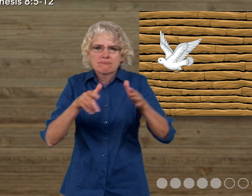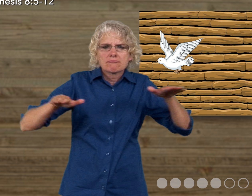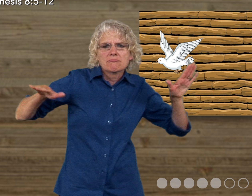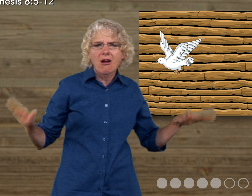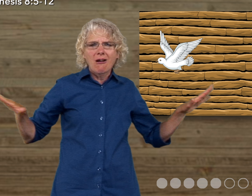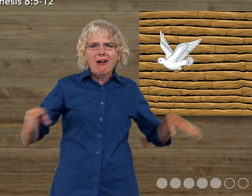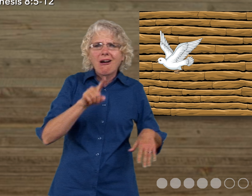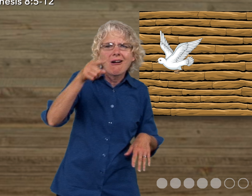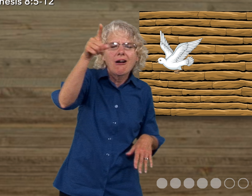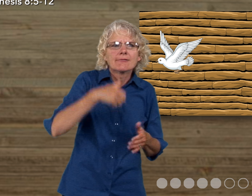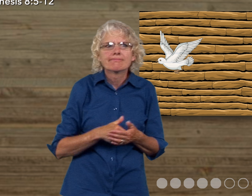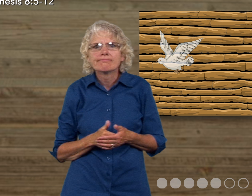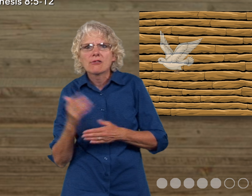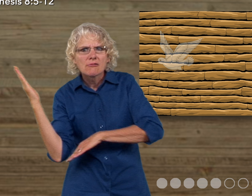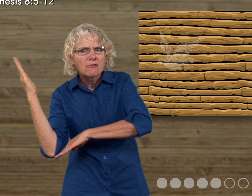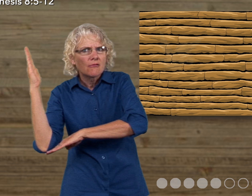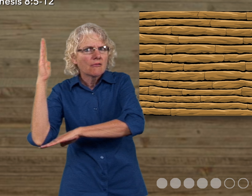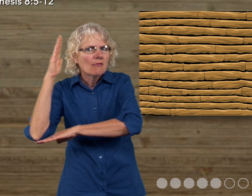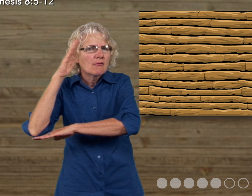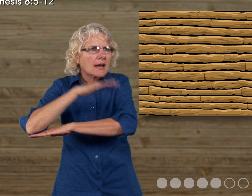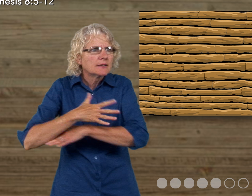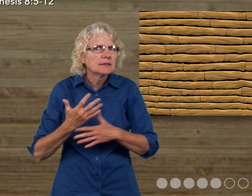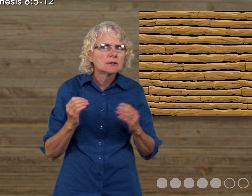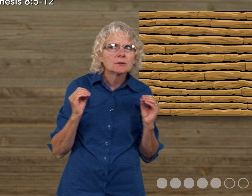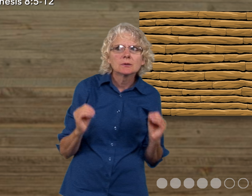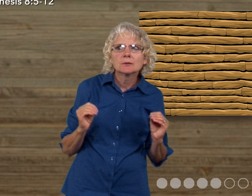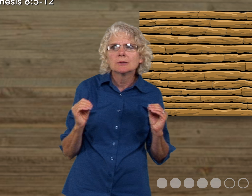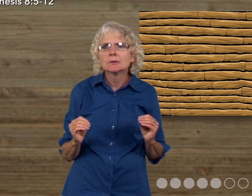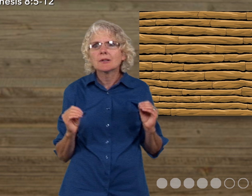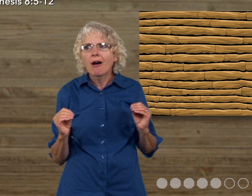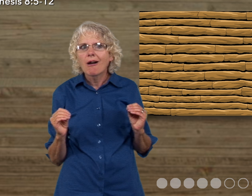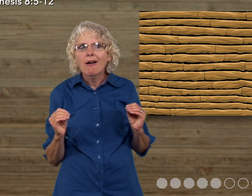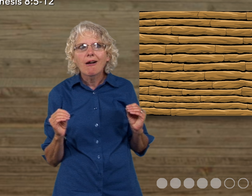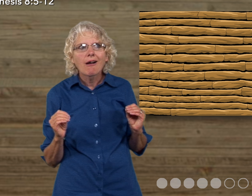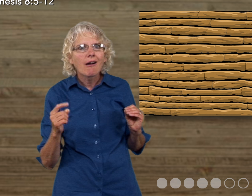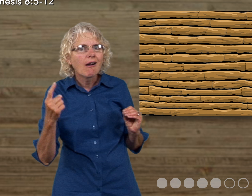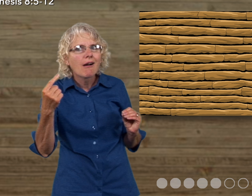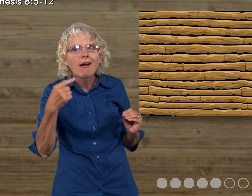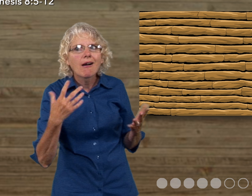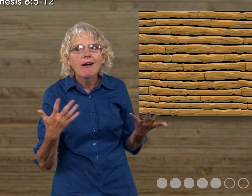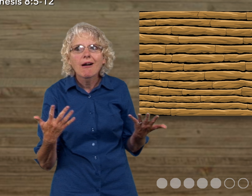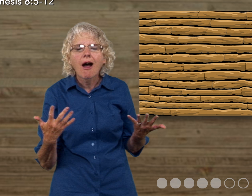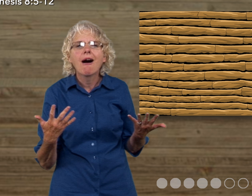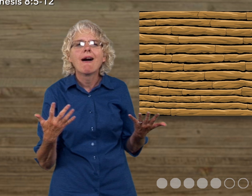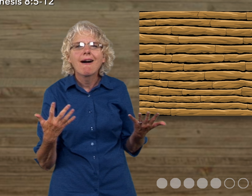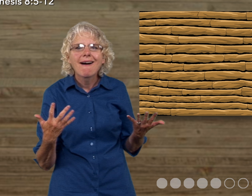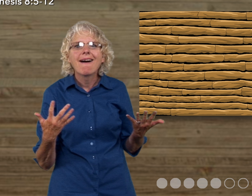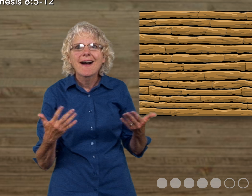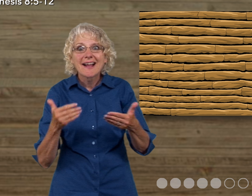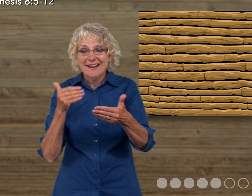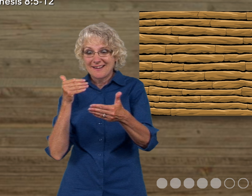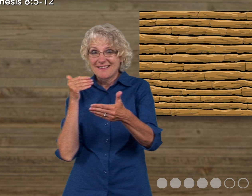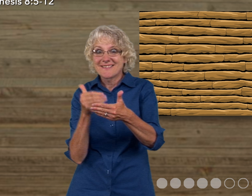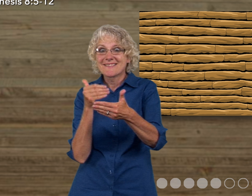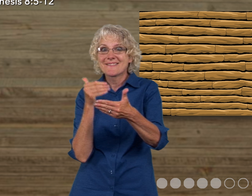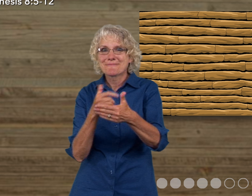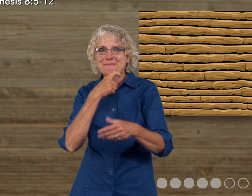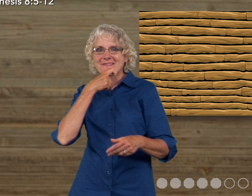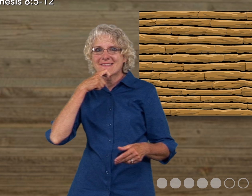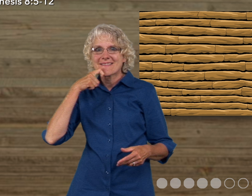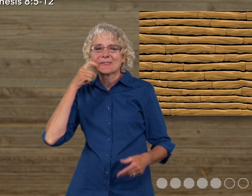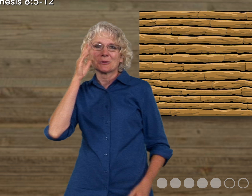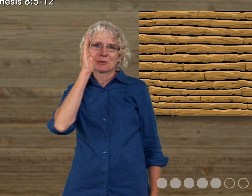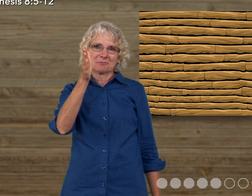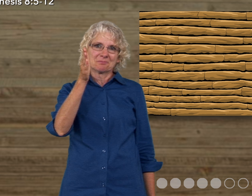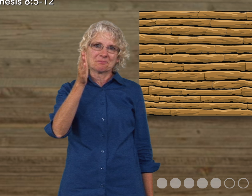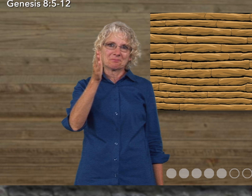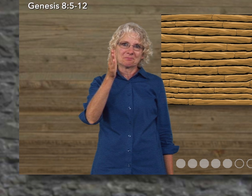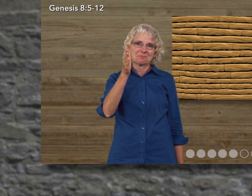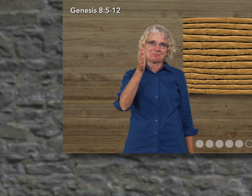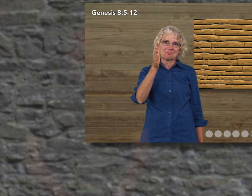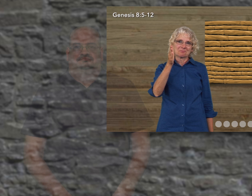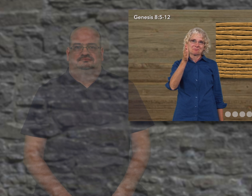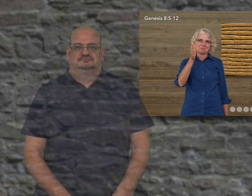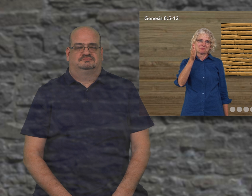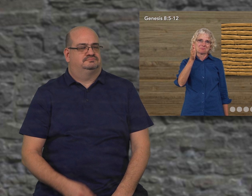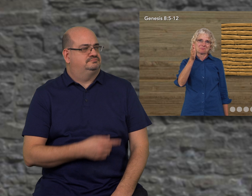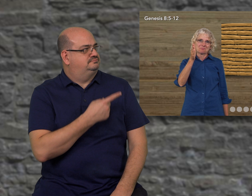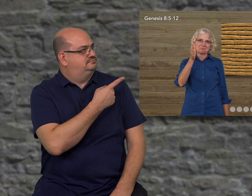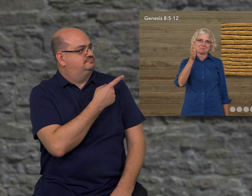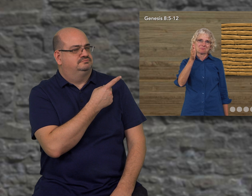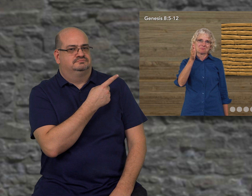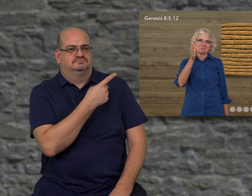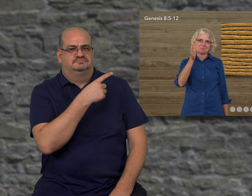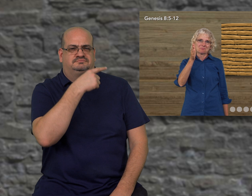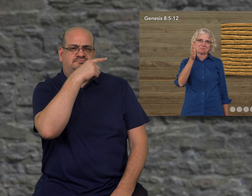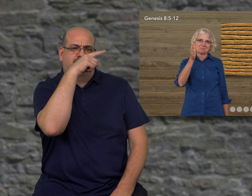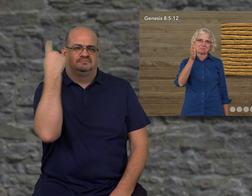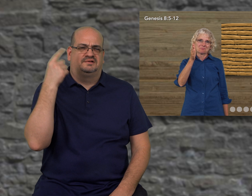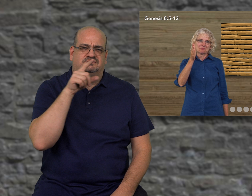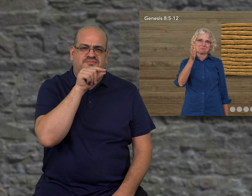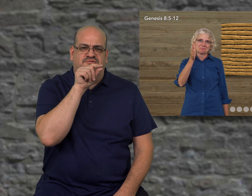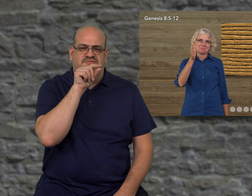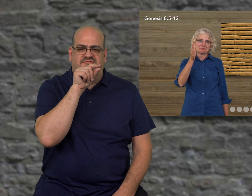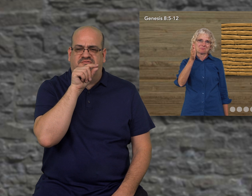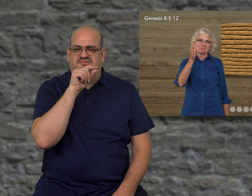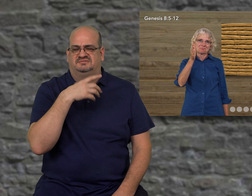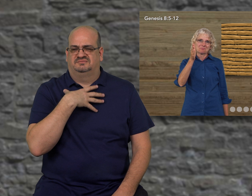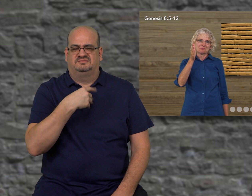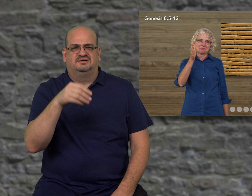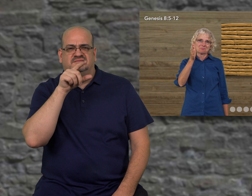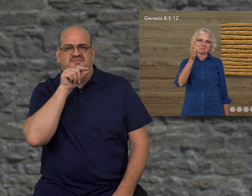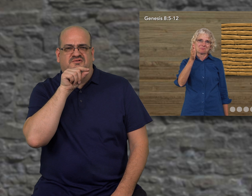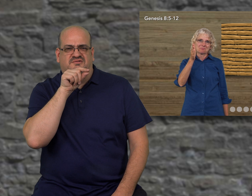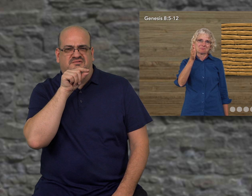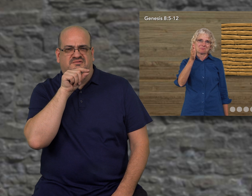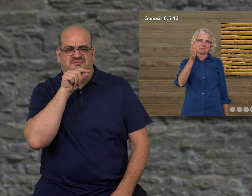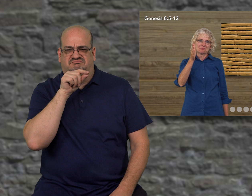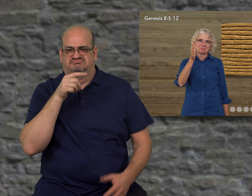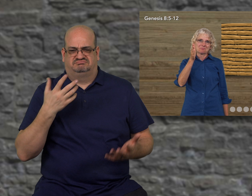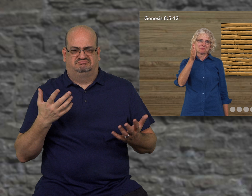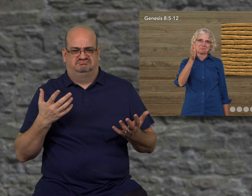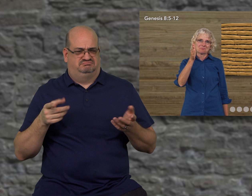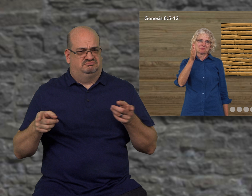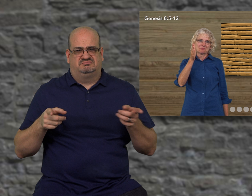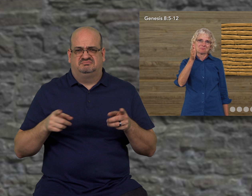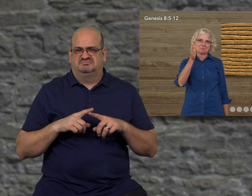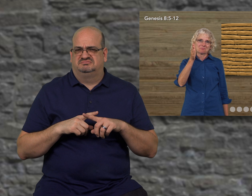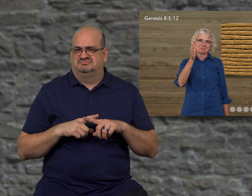So he reached out his hand and brought her back inside the ark.